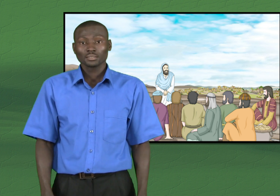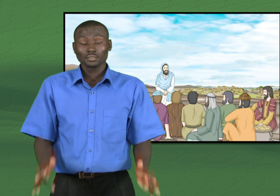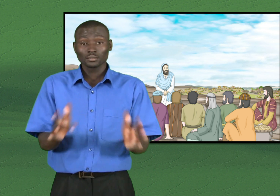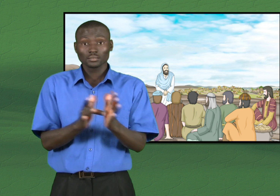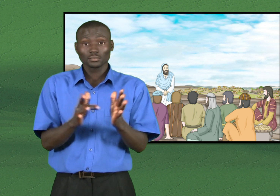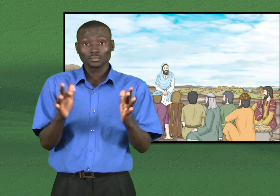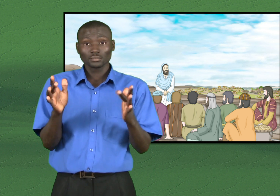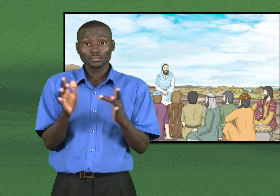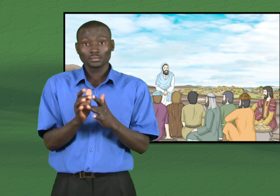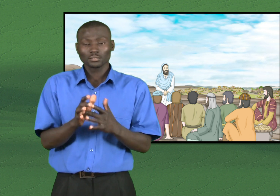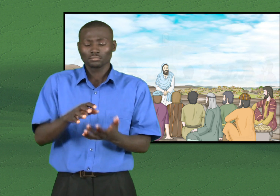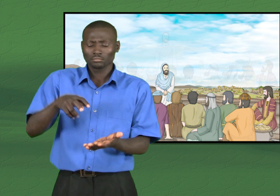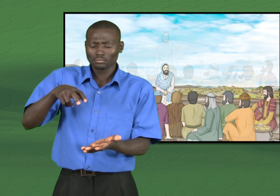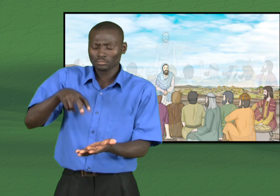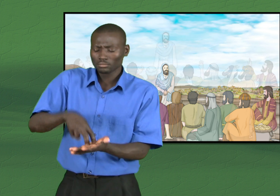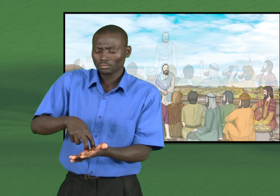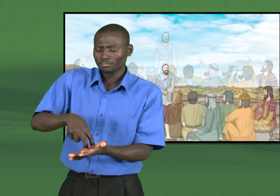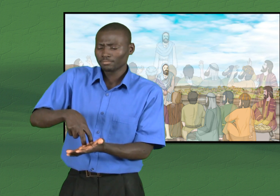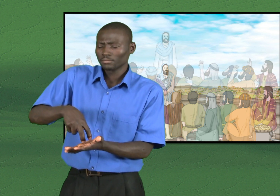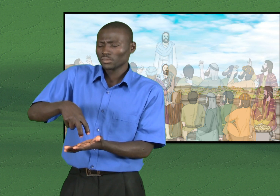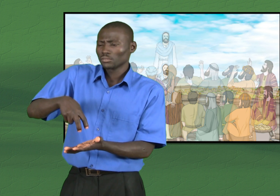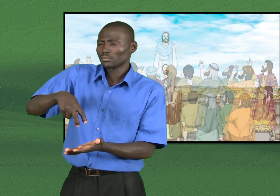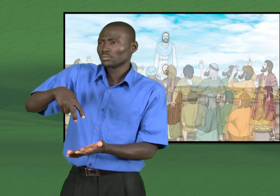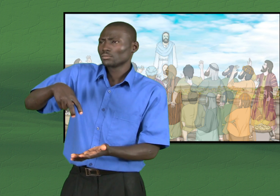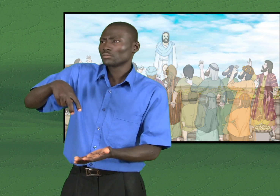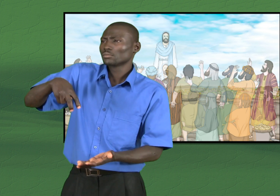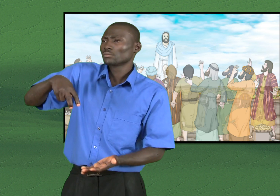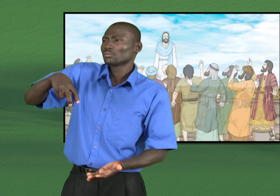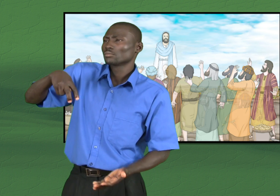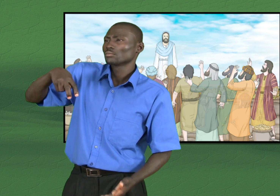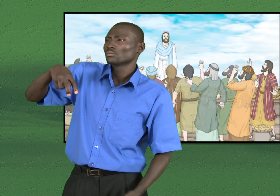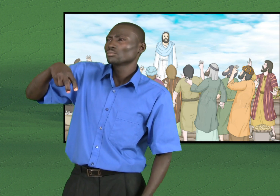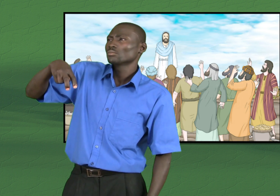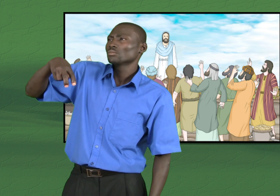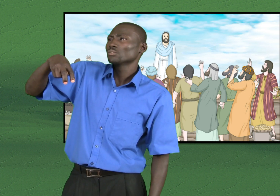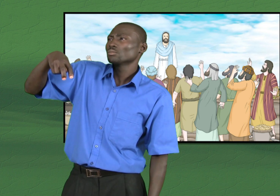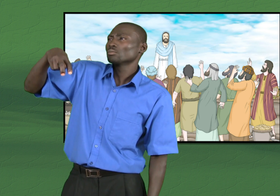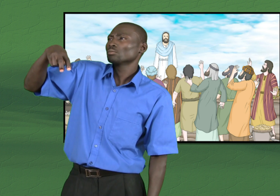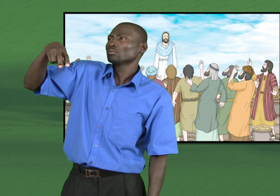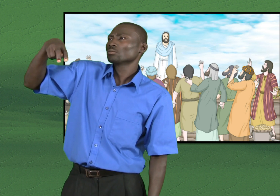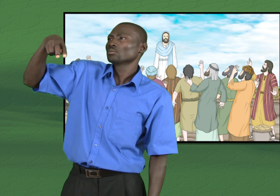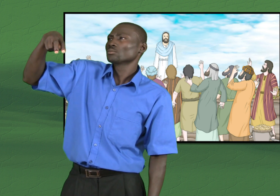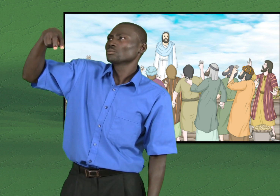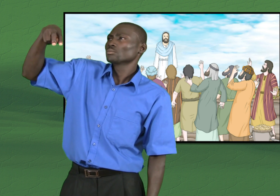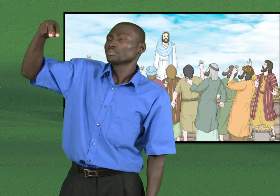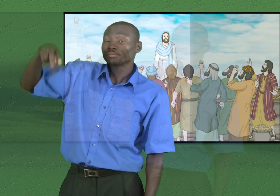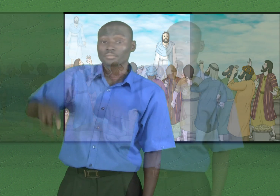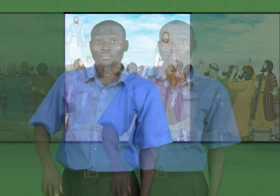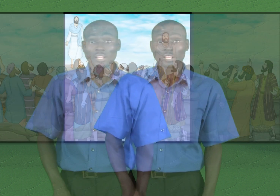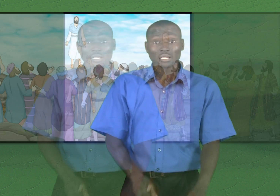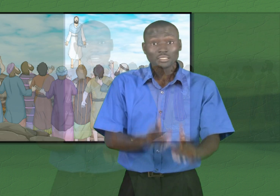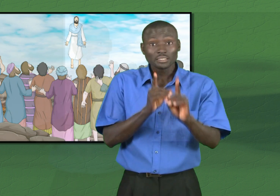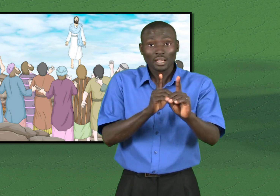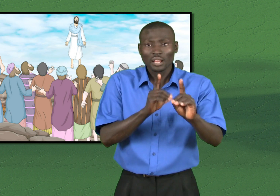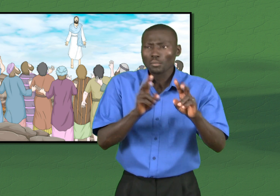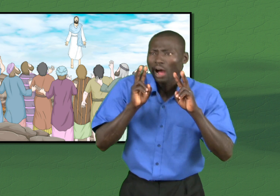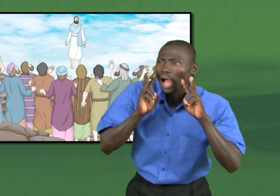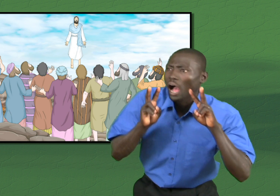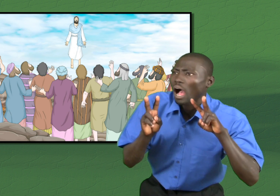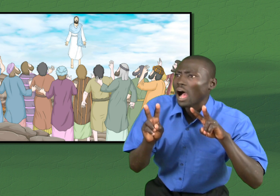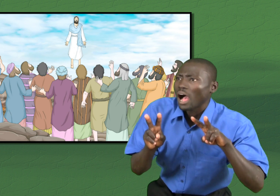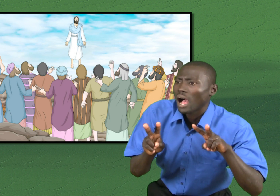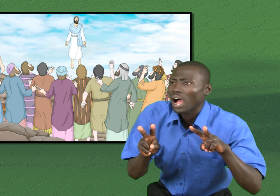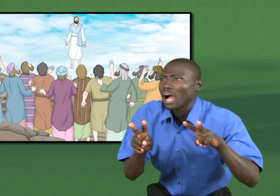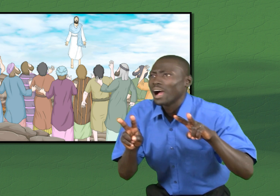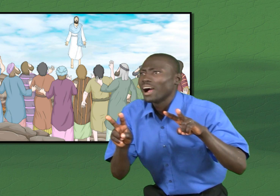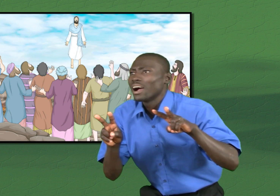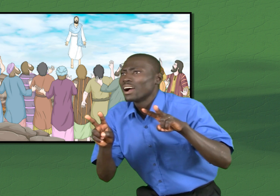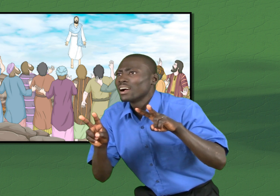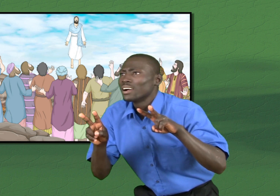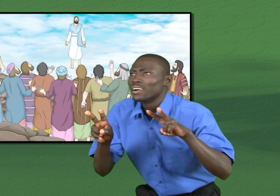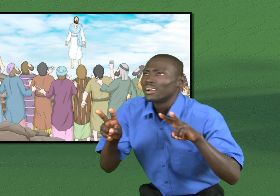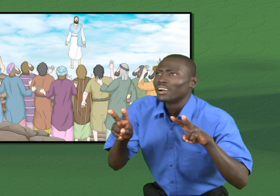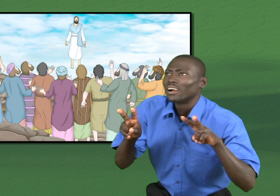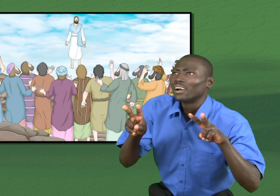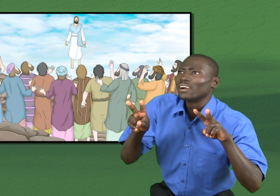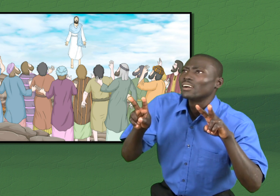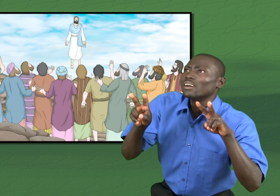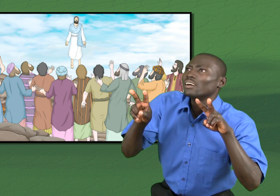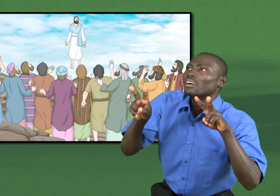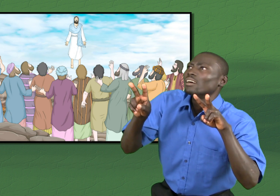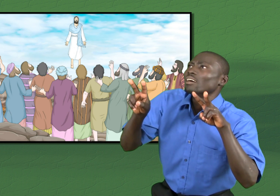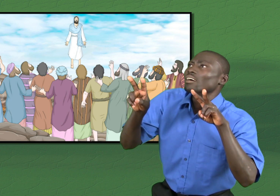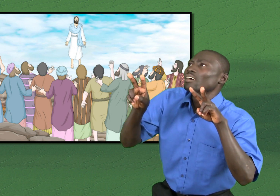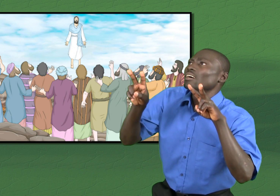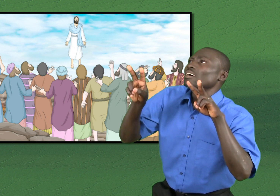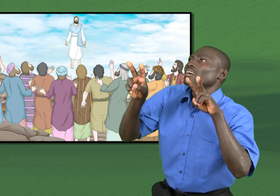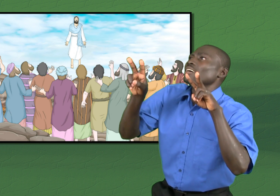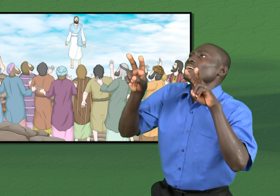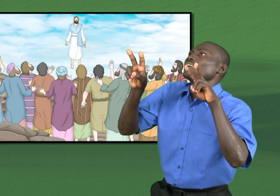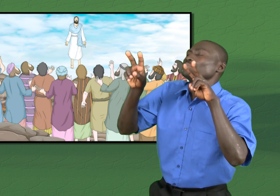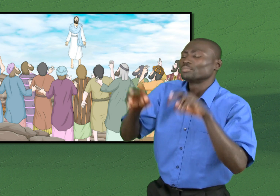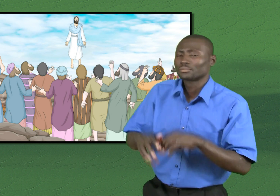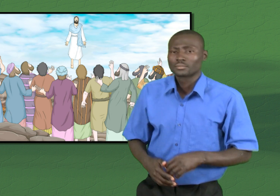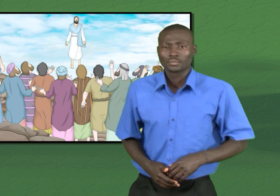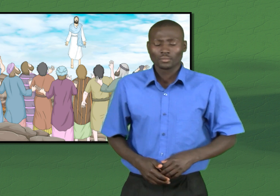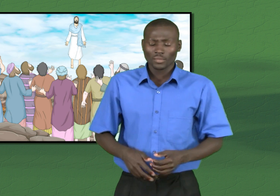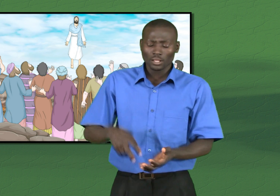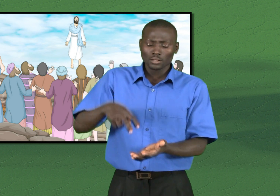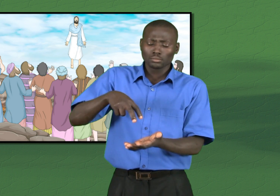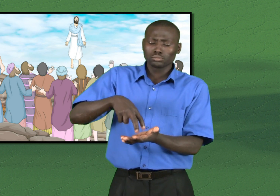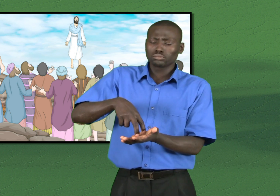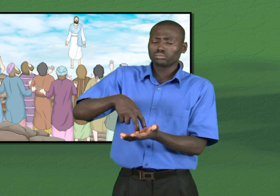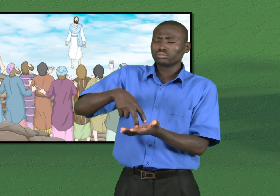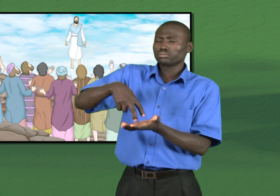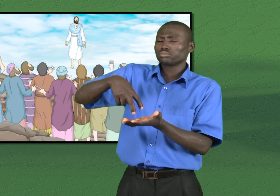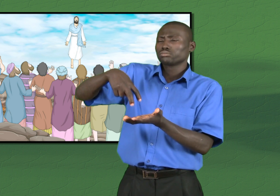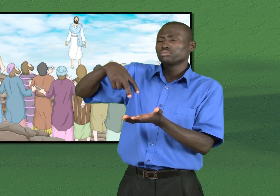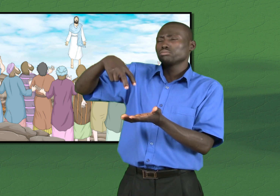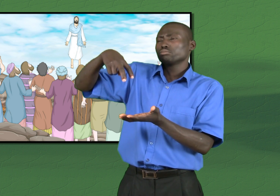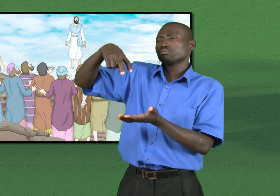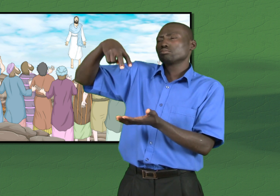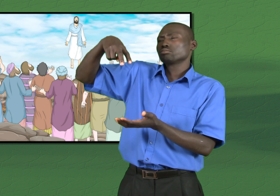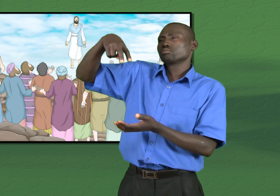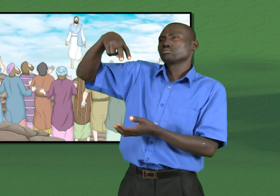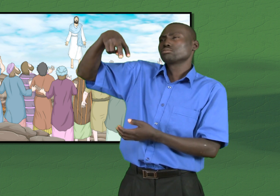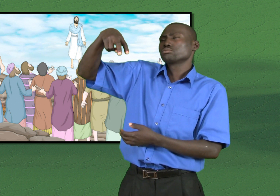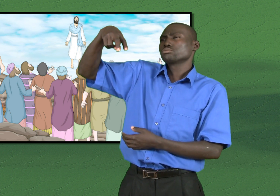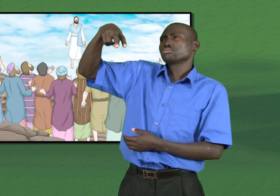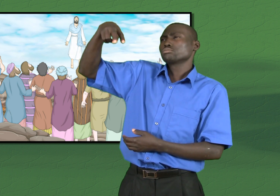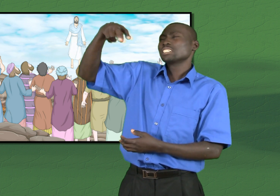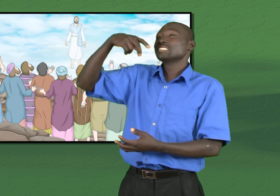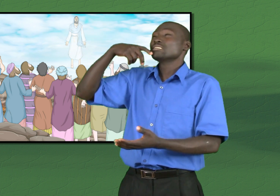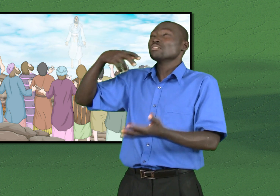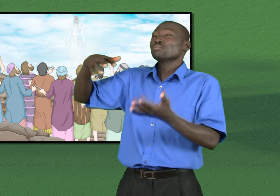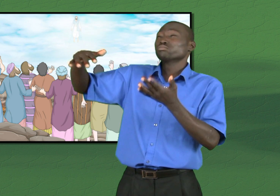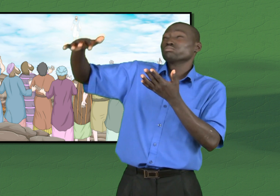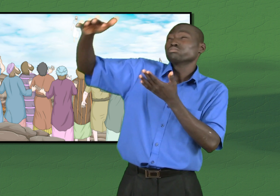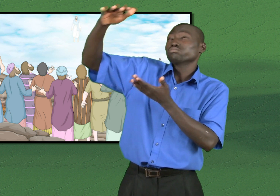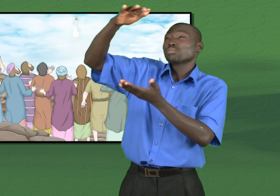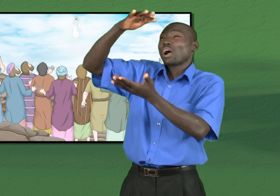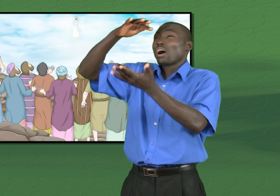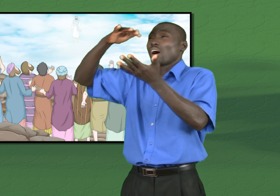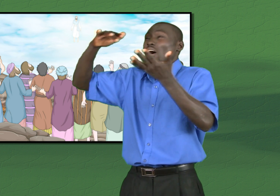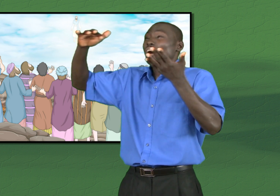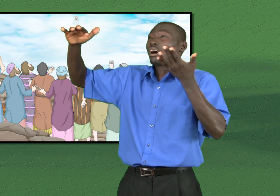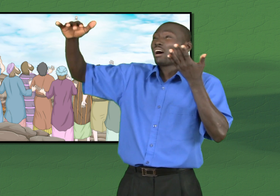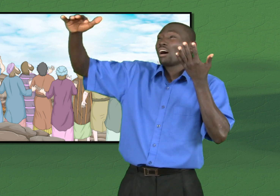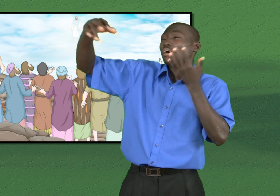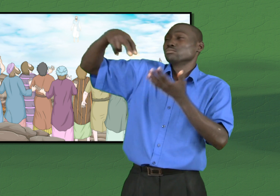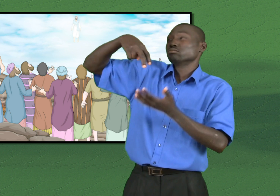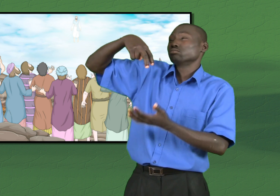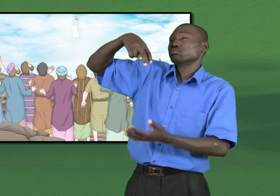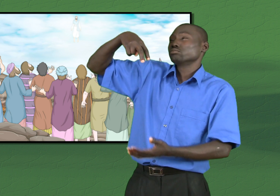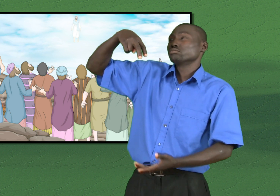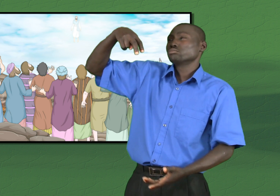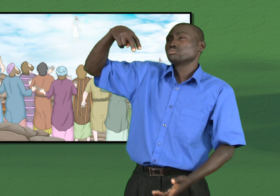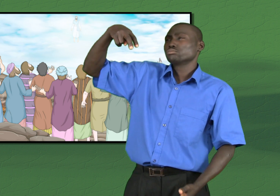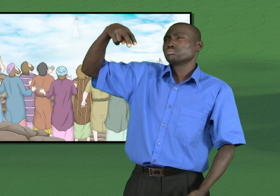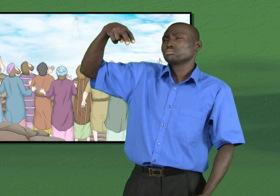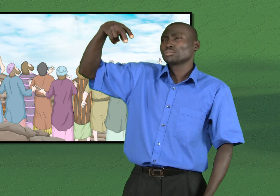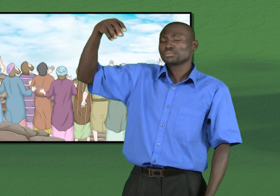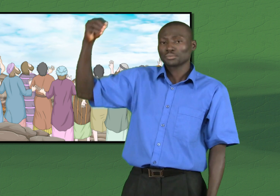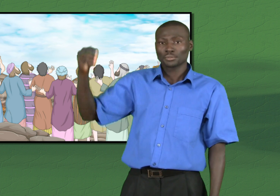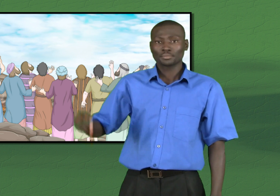After He had said this, they watched as He was taken up, and a cloud hid Him from their sight.